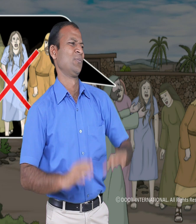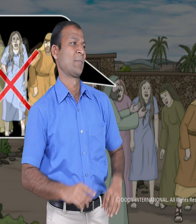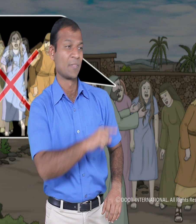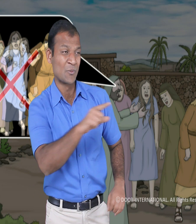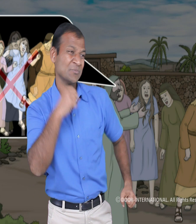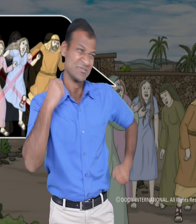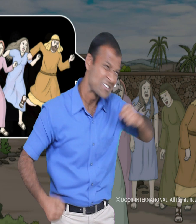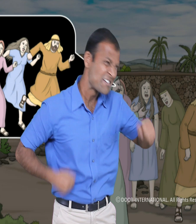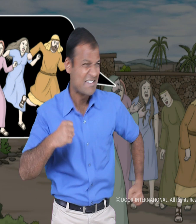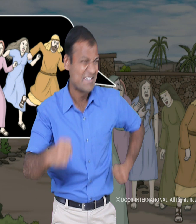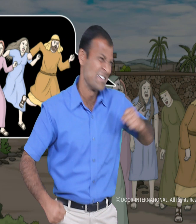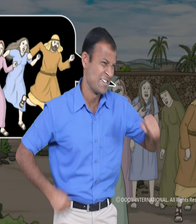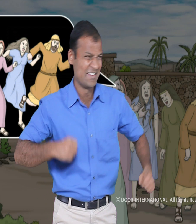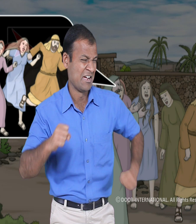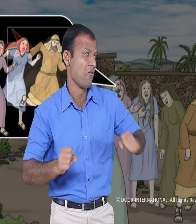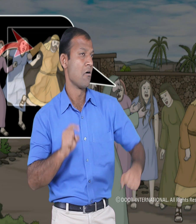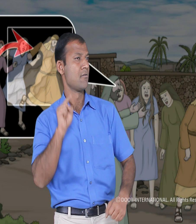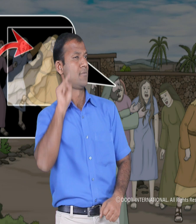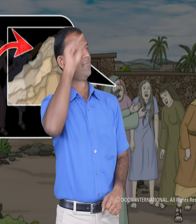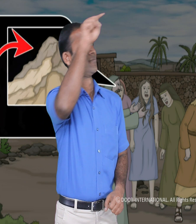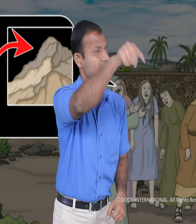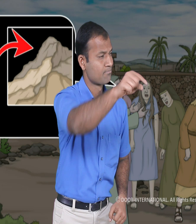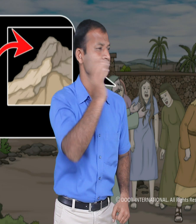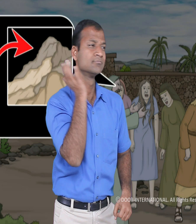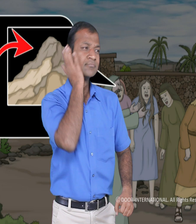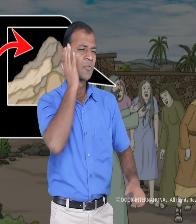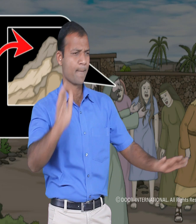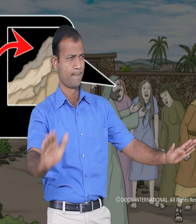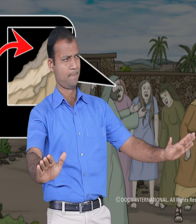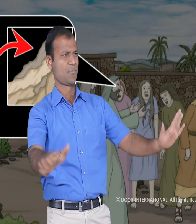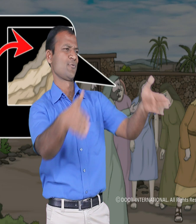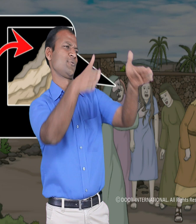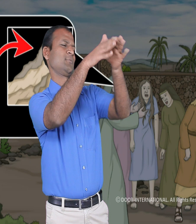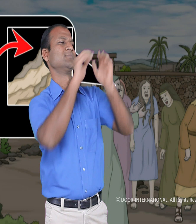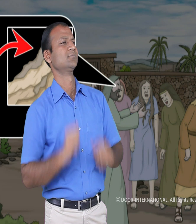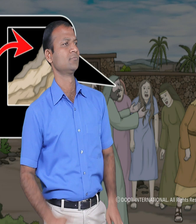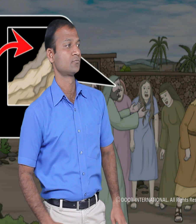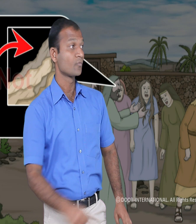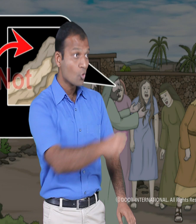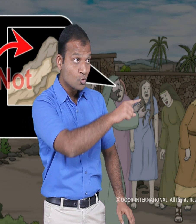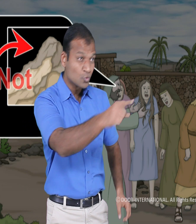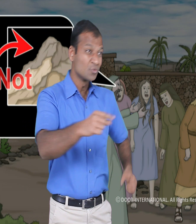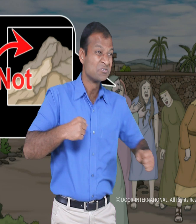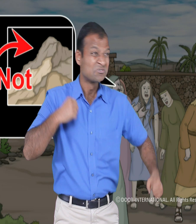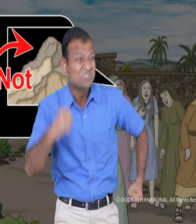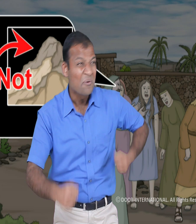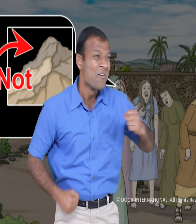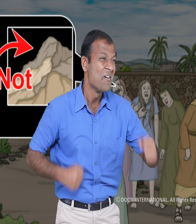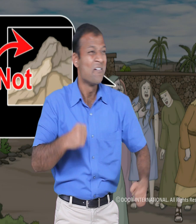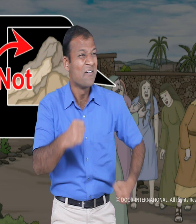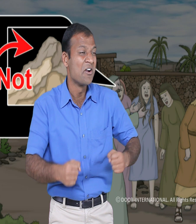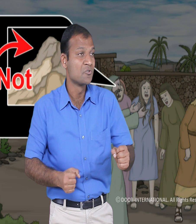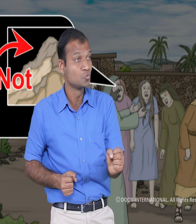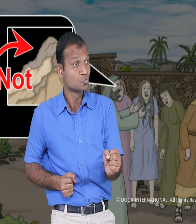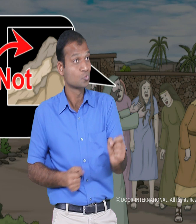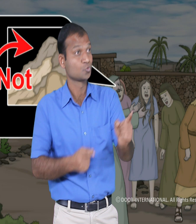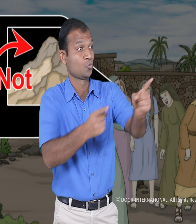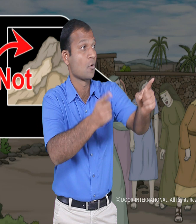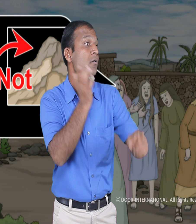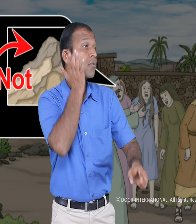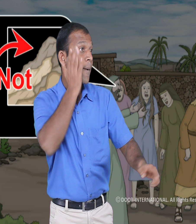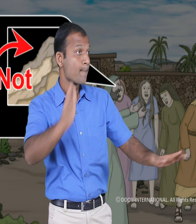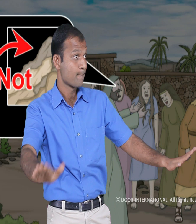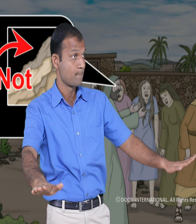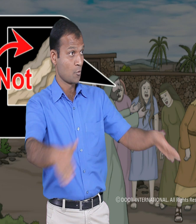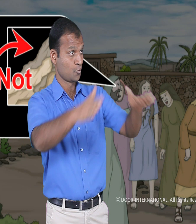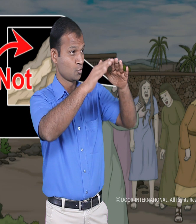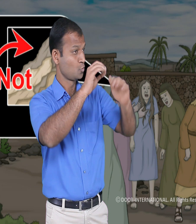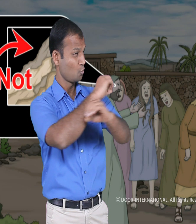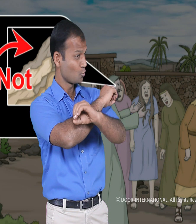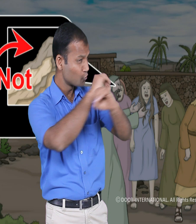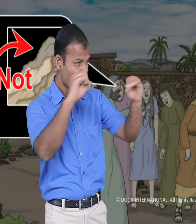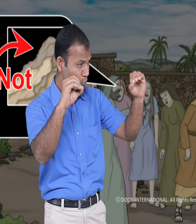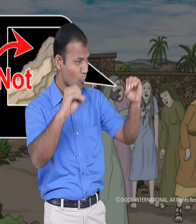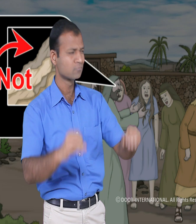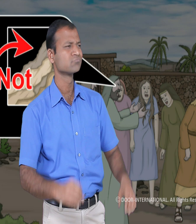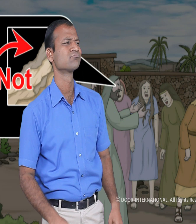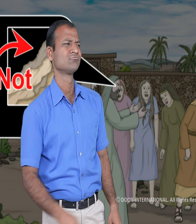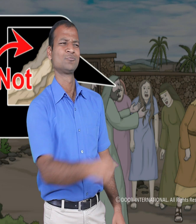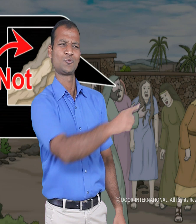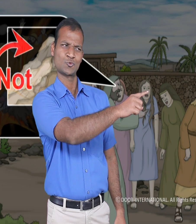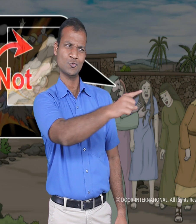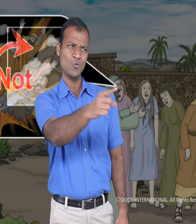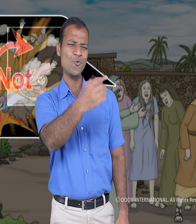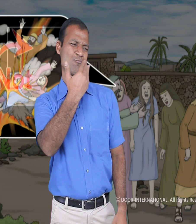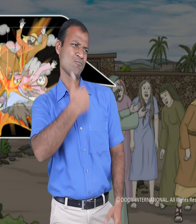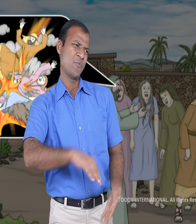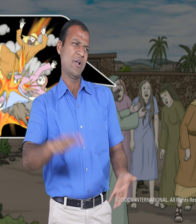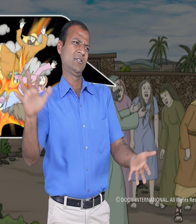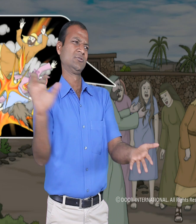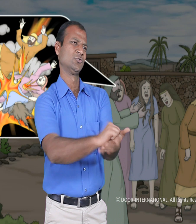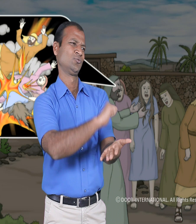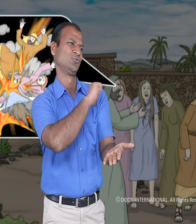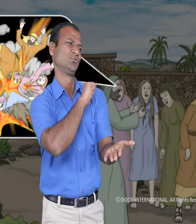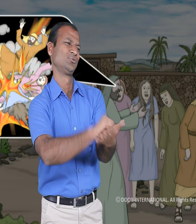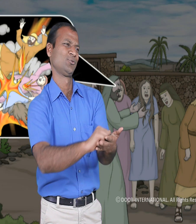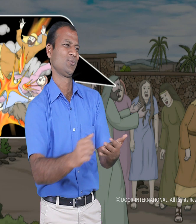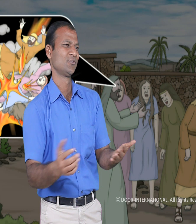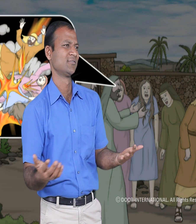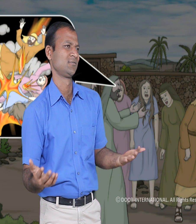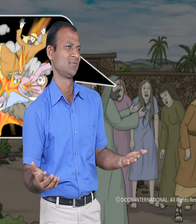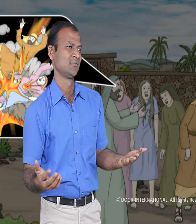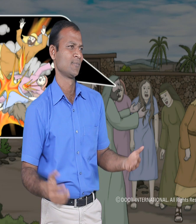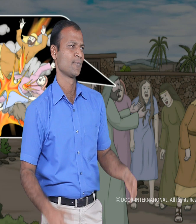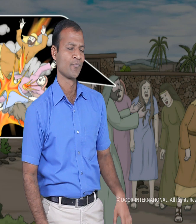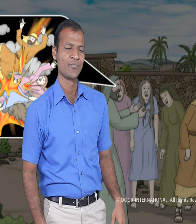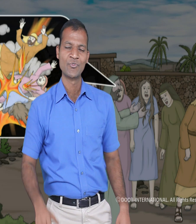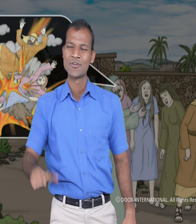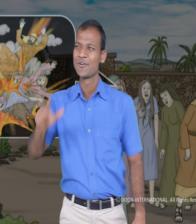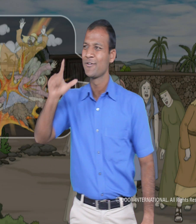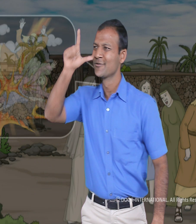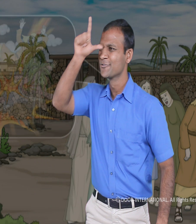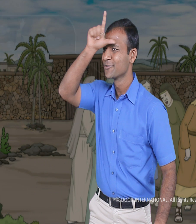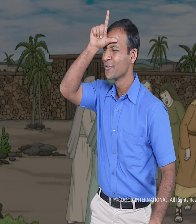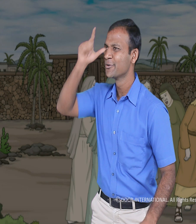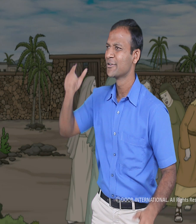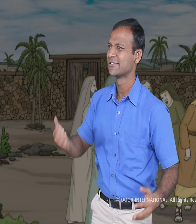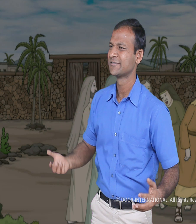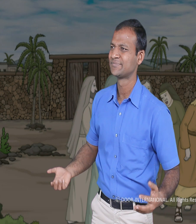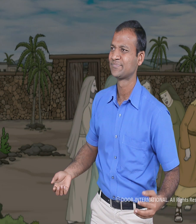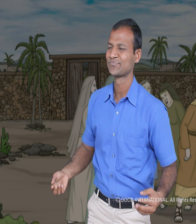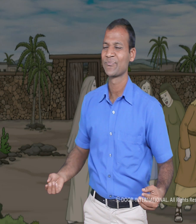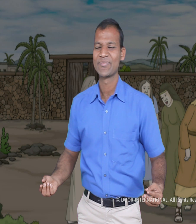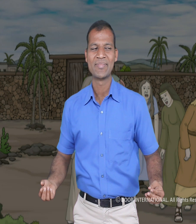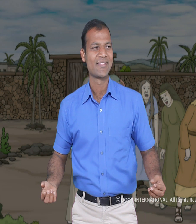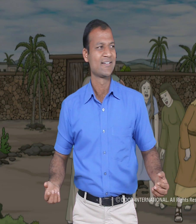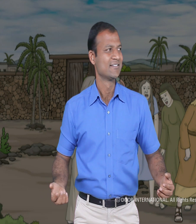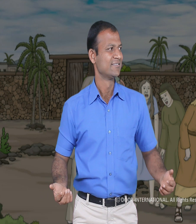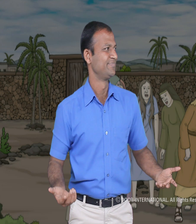Flee to the mountains, or you will be swept away!”